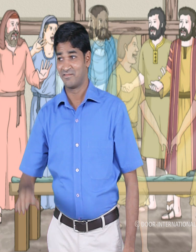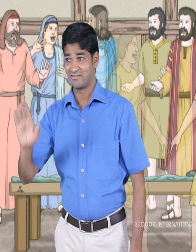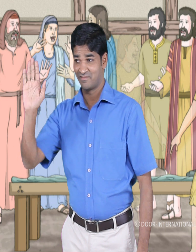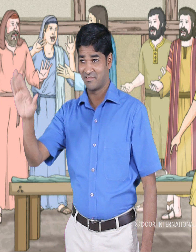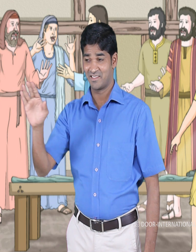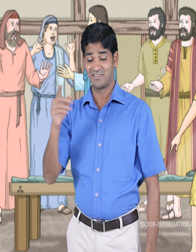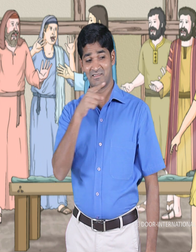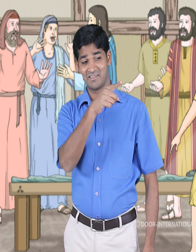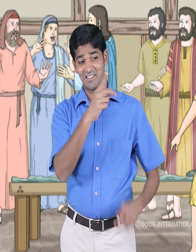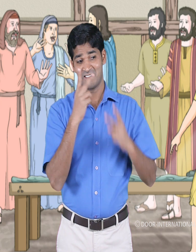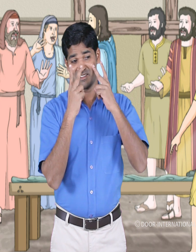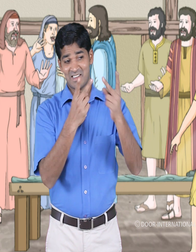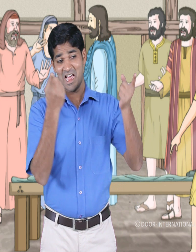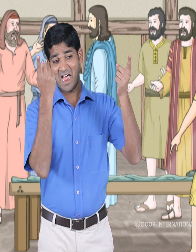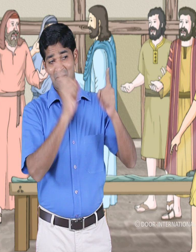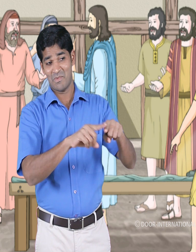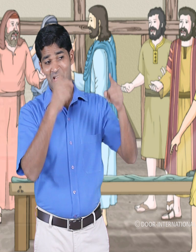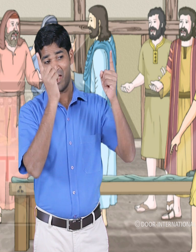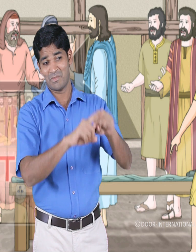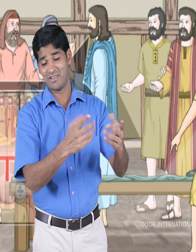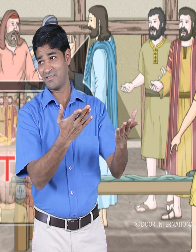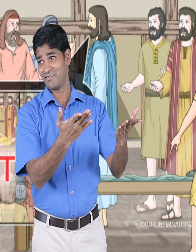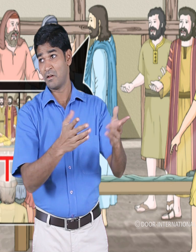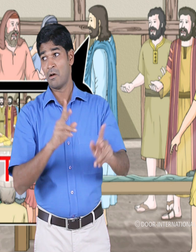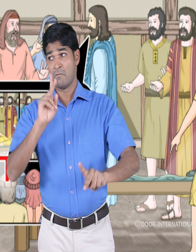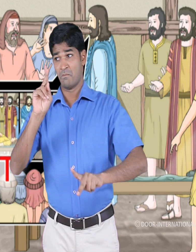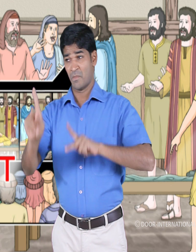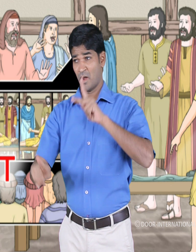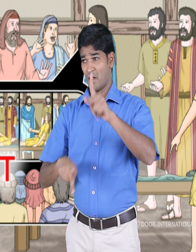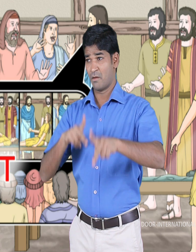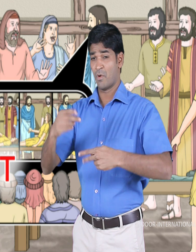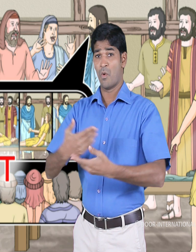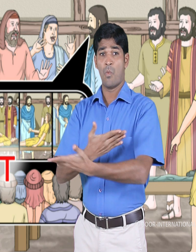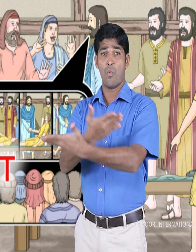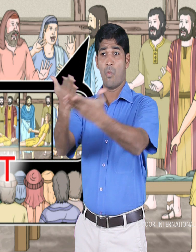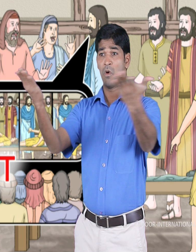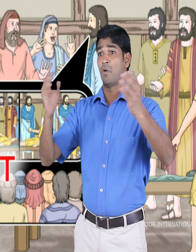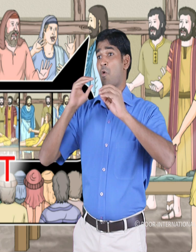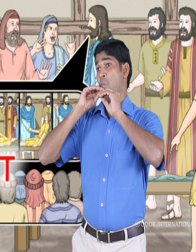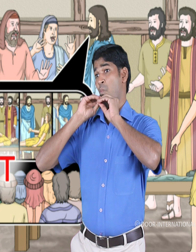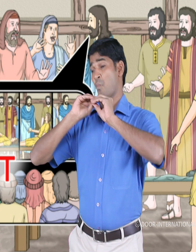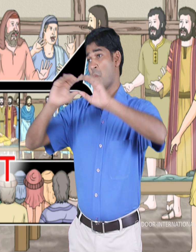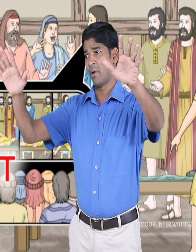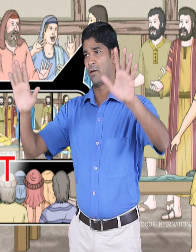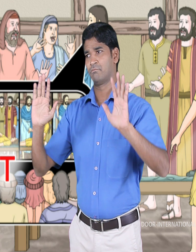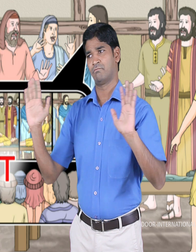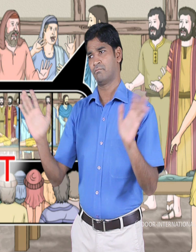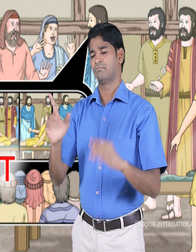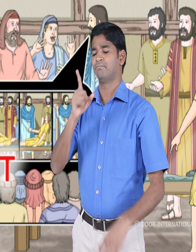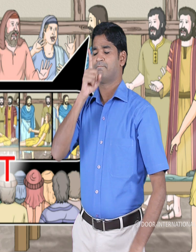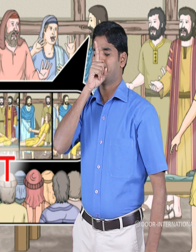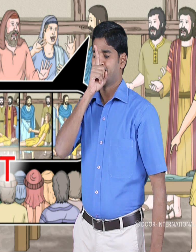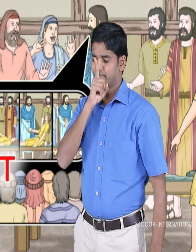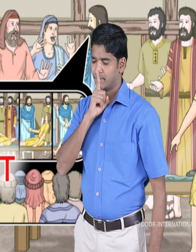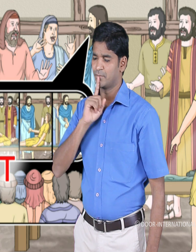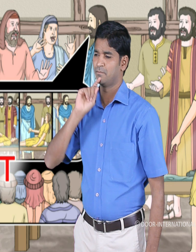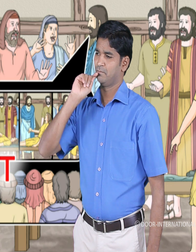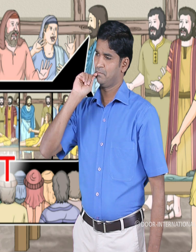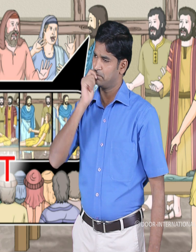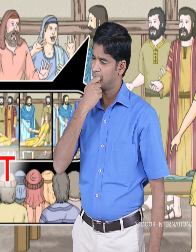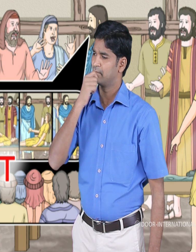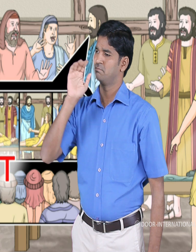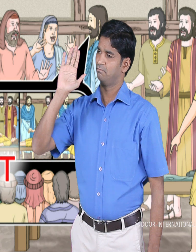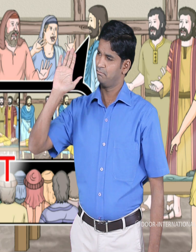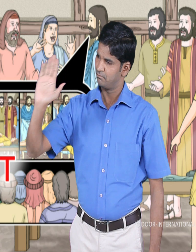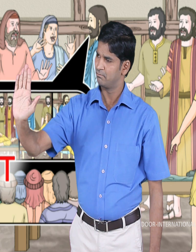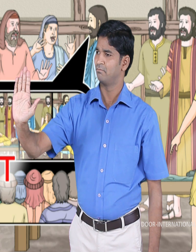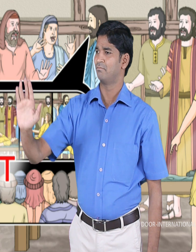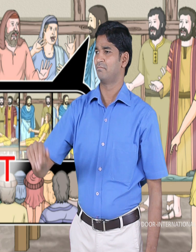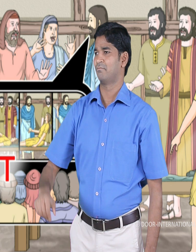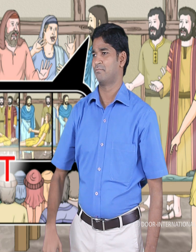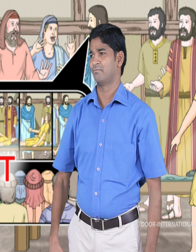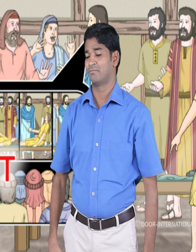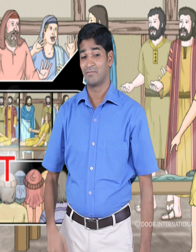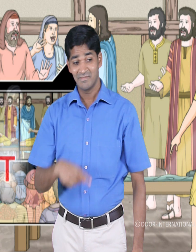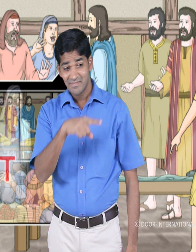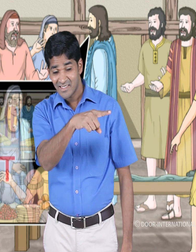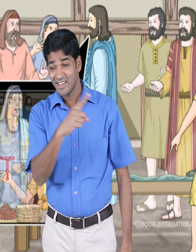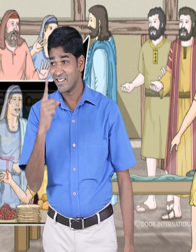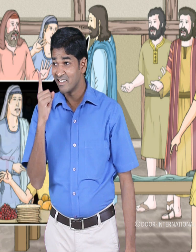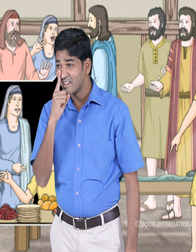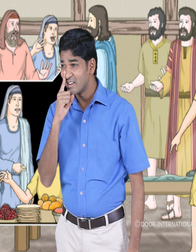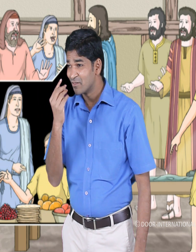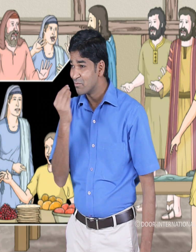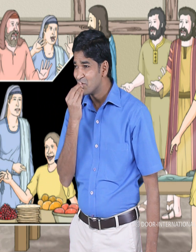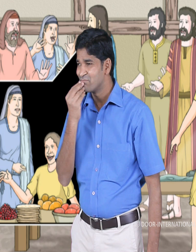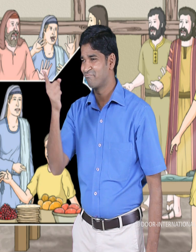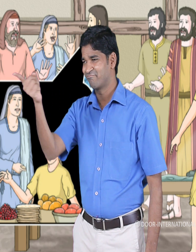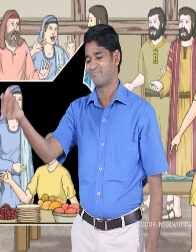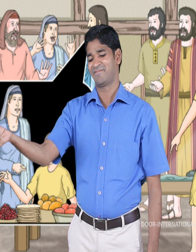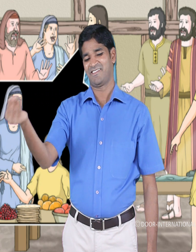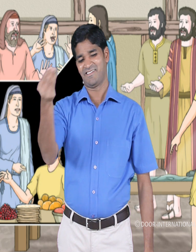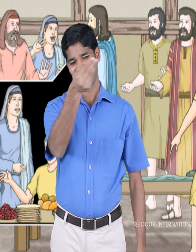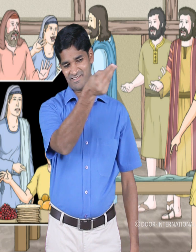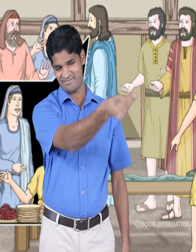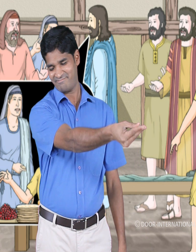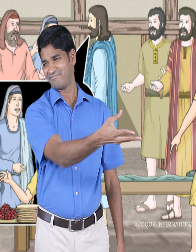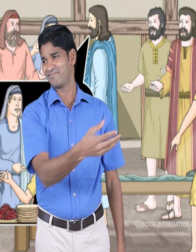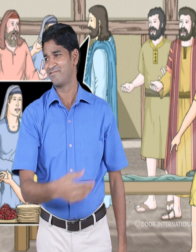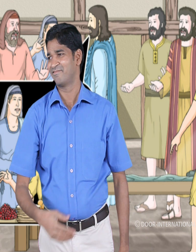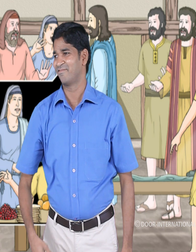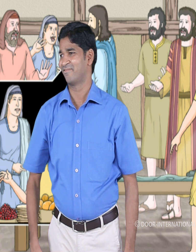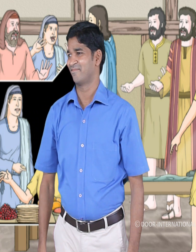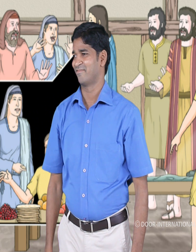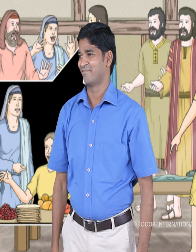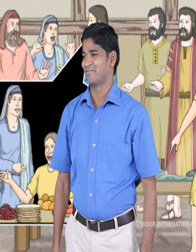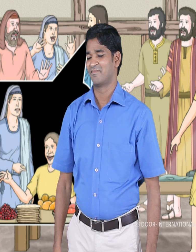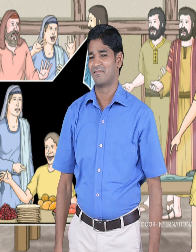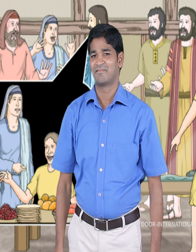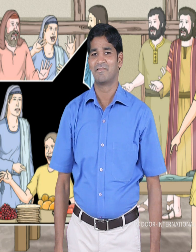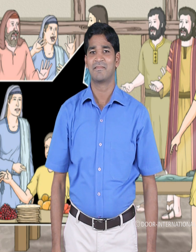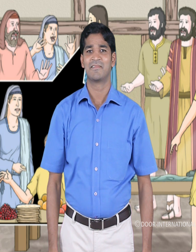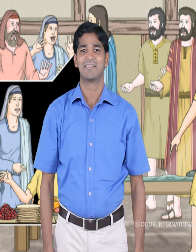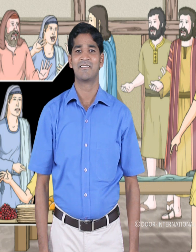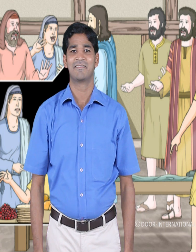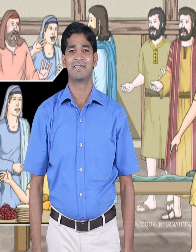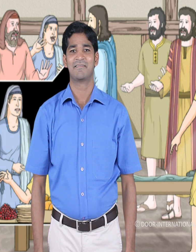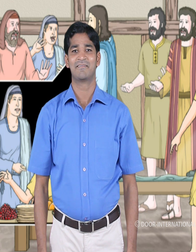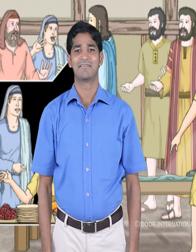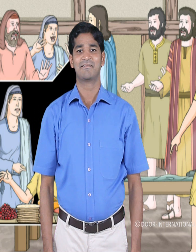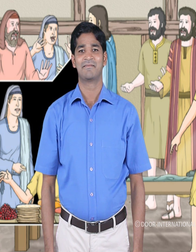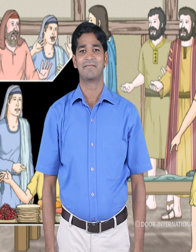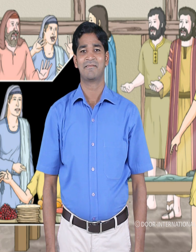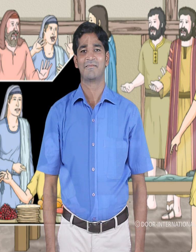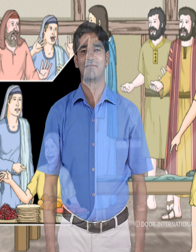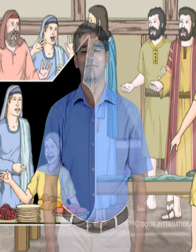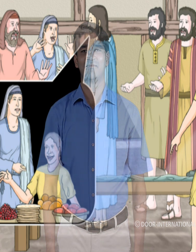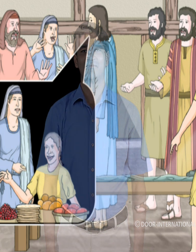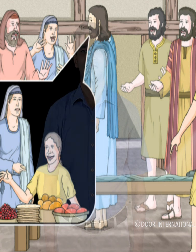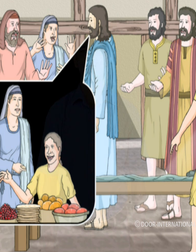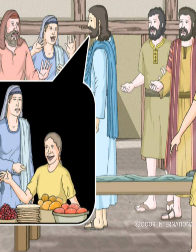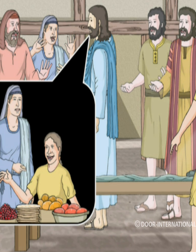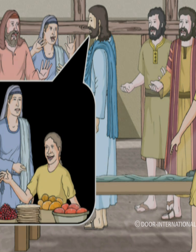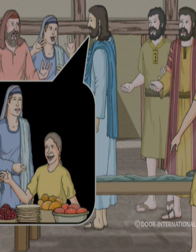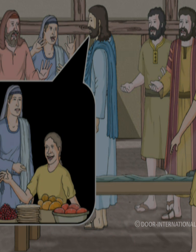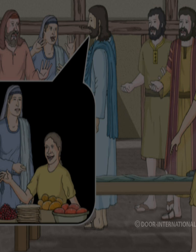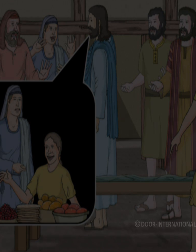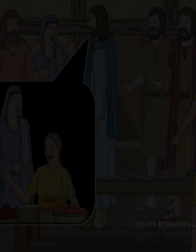Then Jesus gave strict orders that no one should know about this, and He told them to give her something to eat.